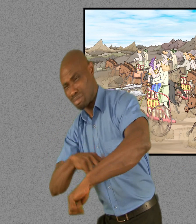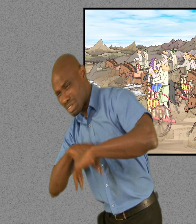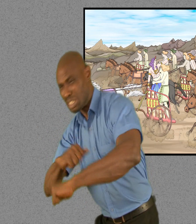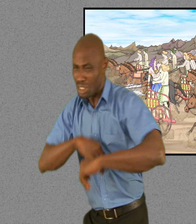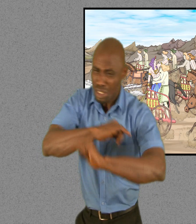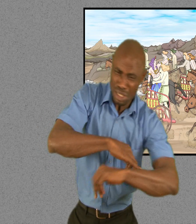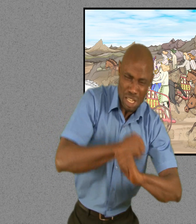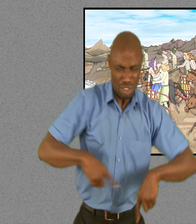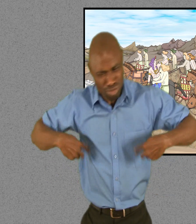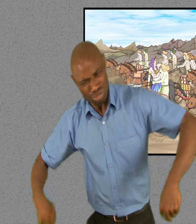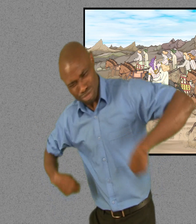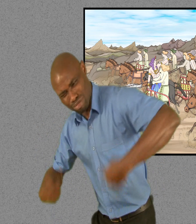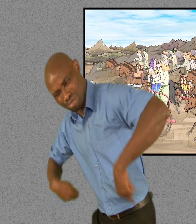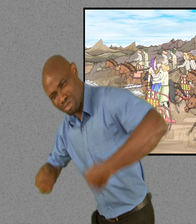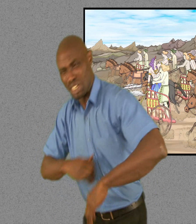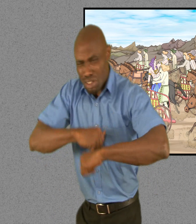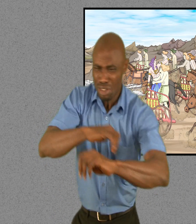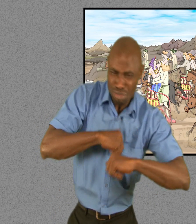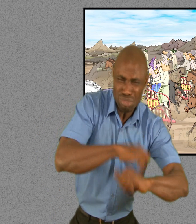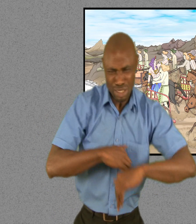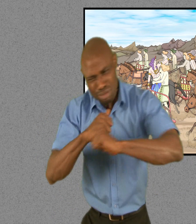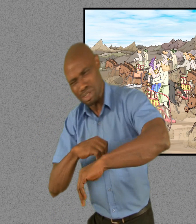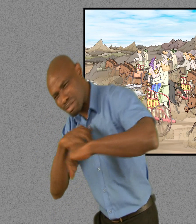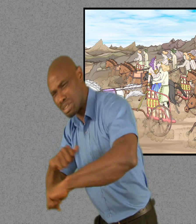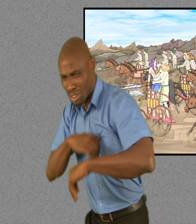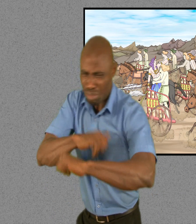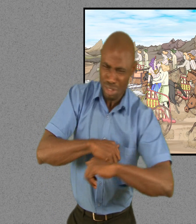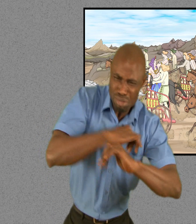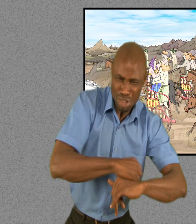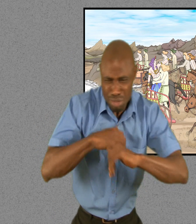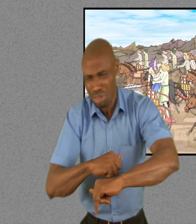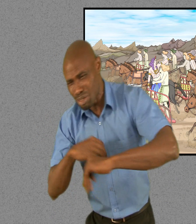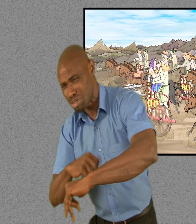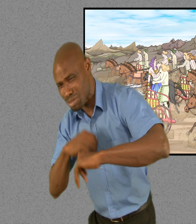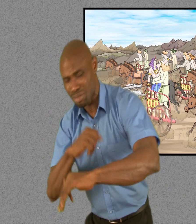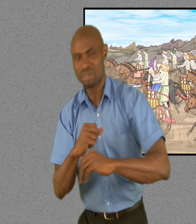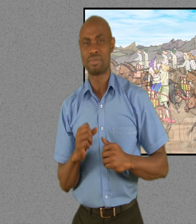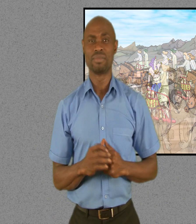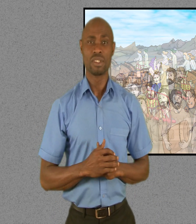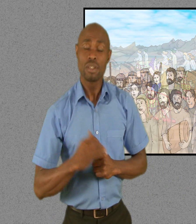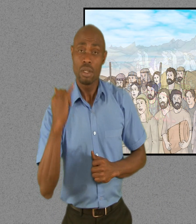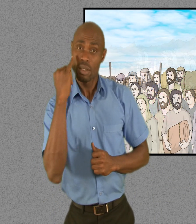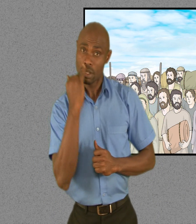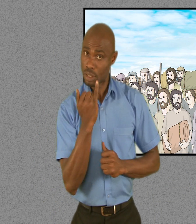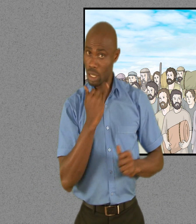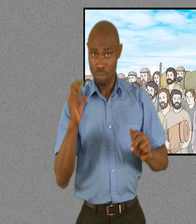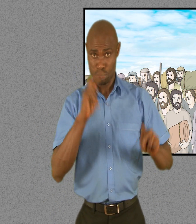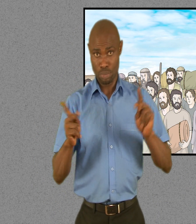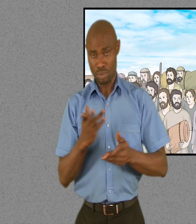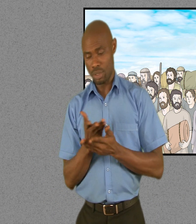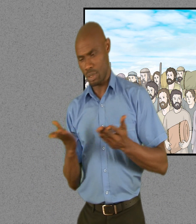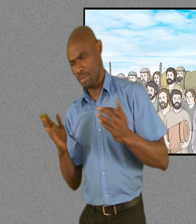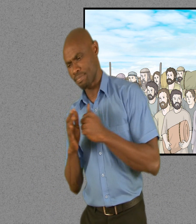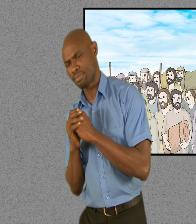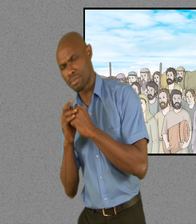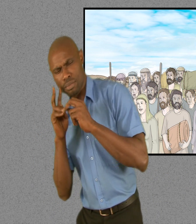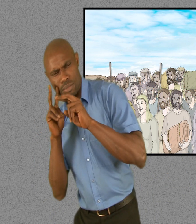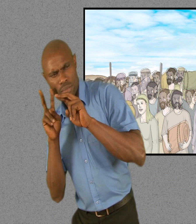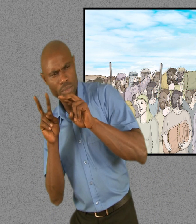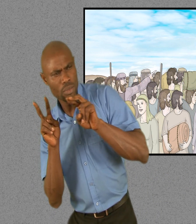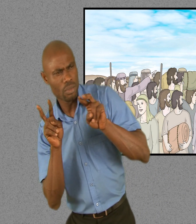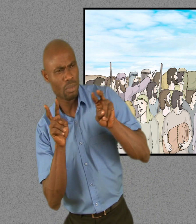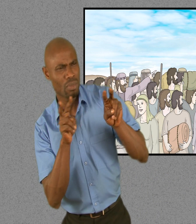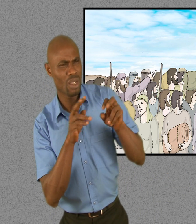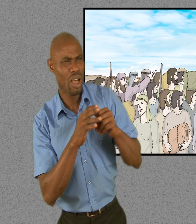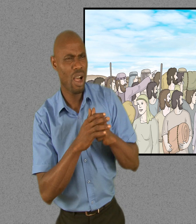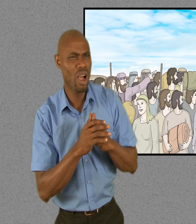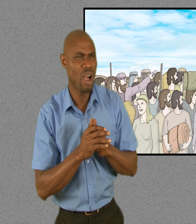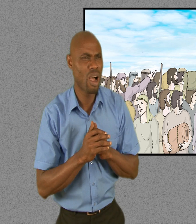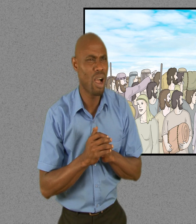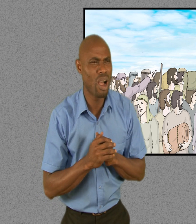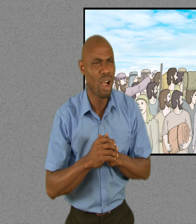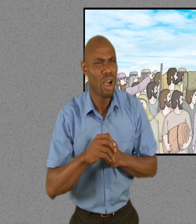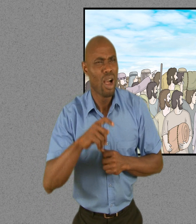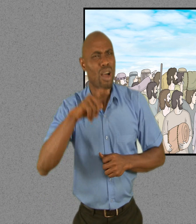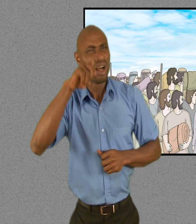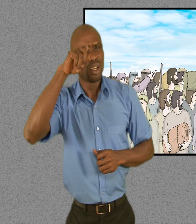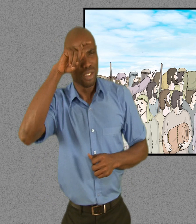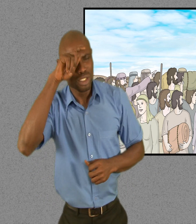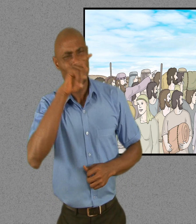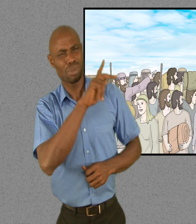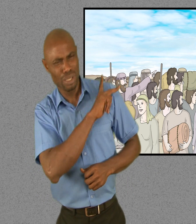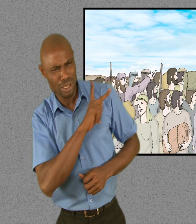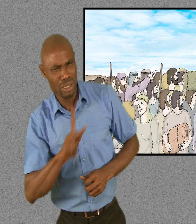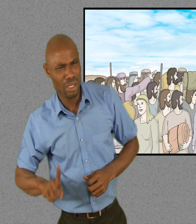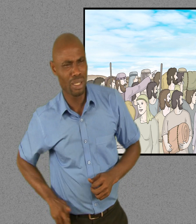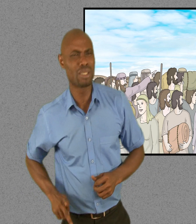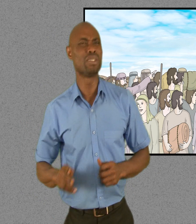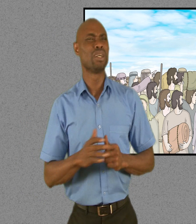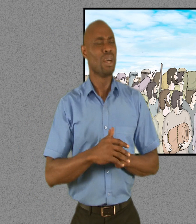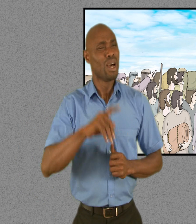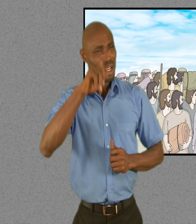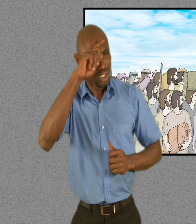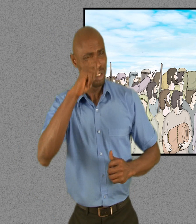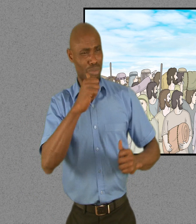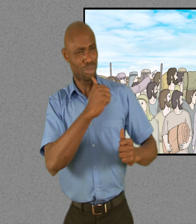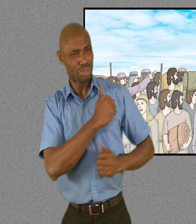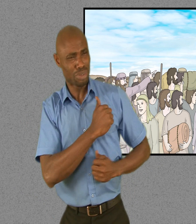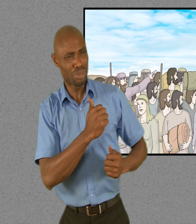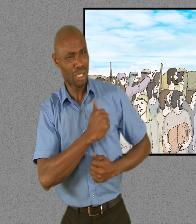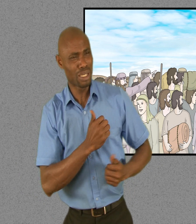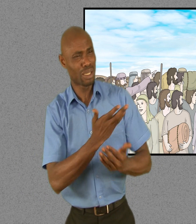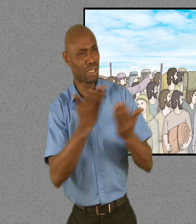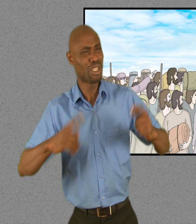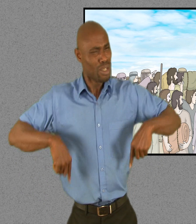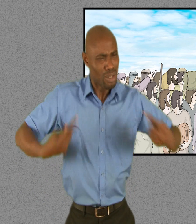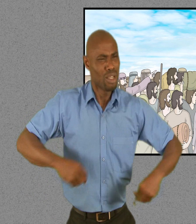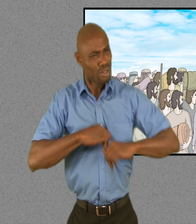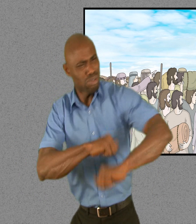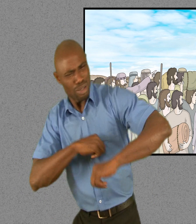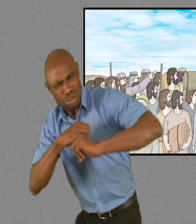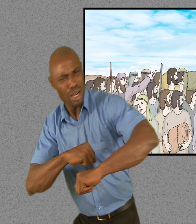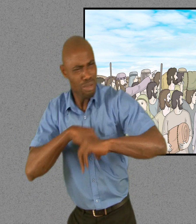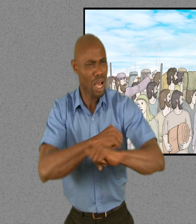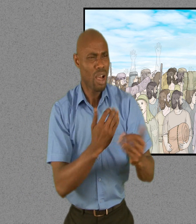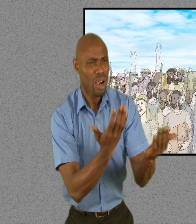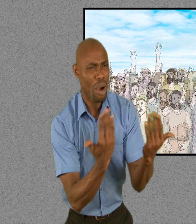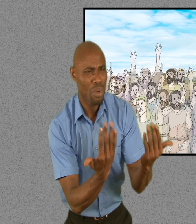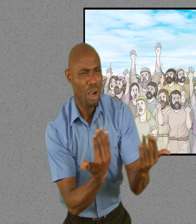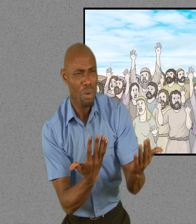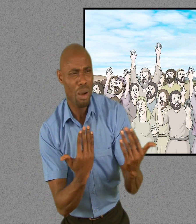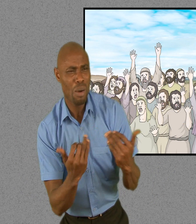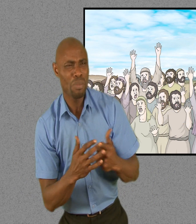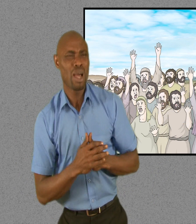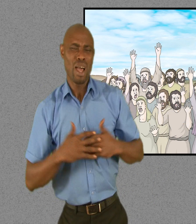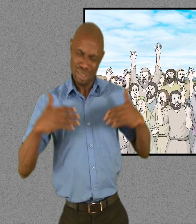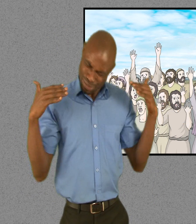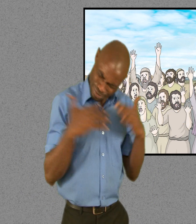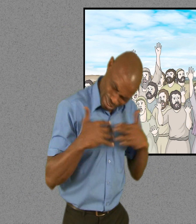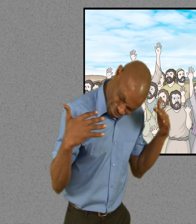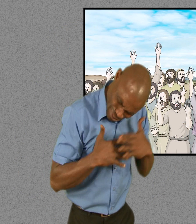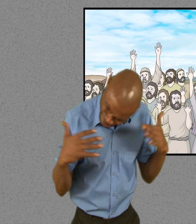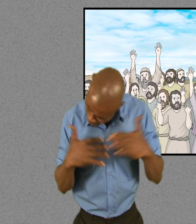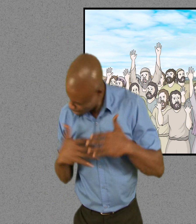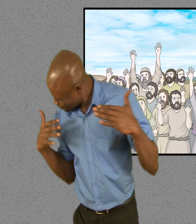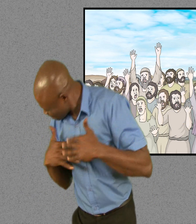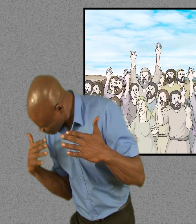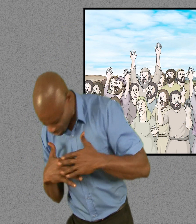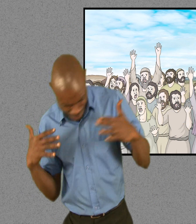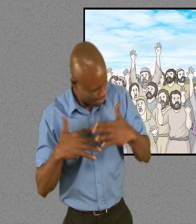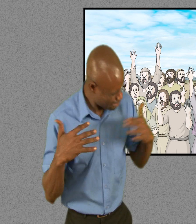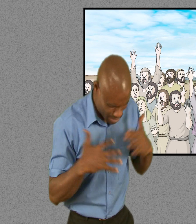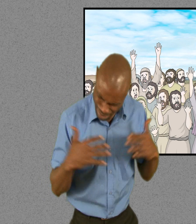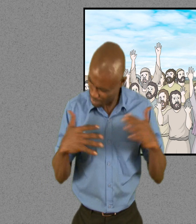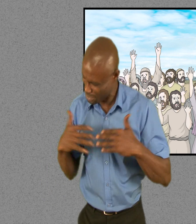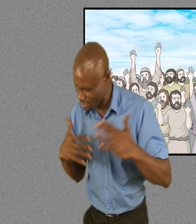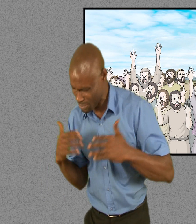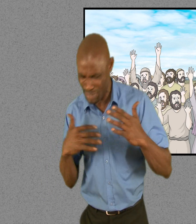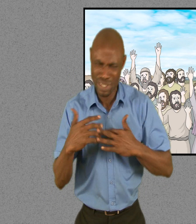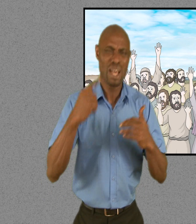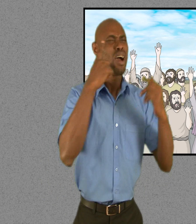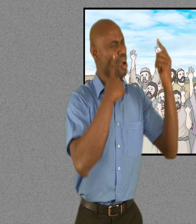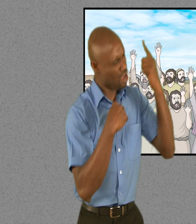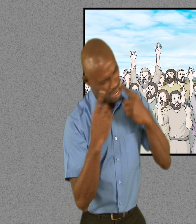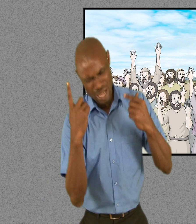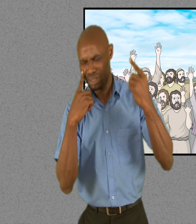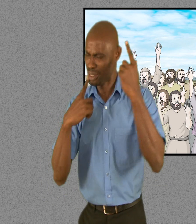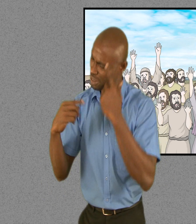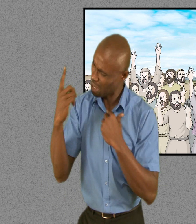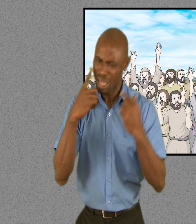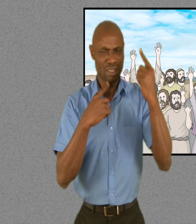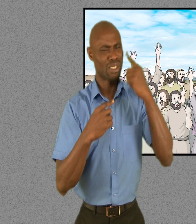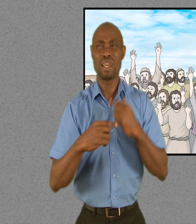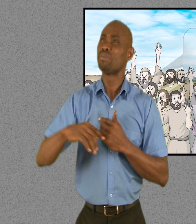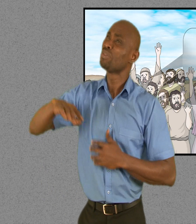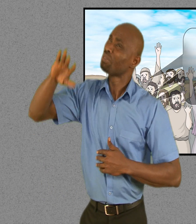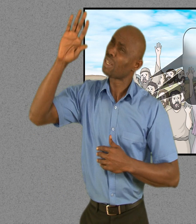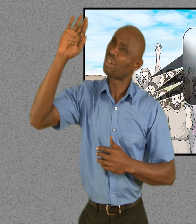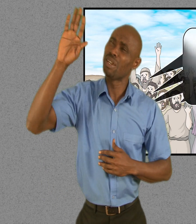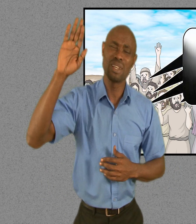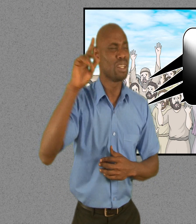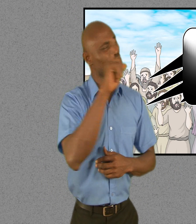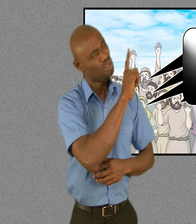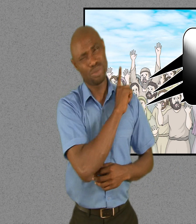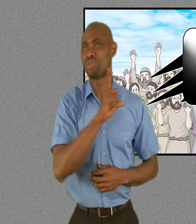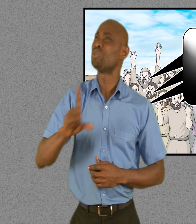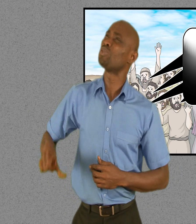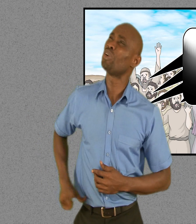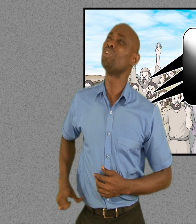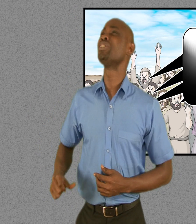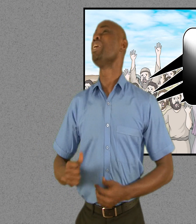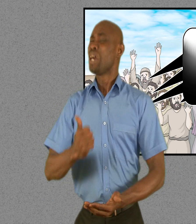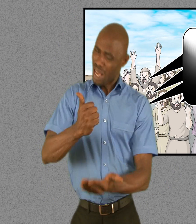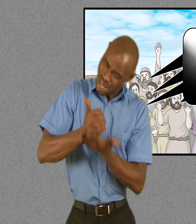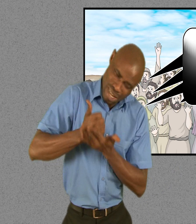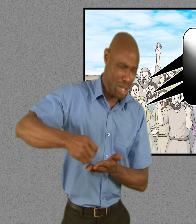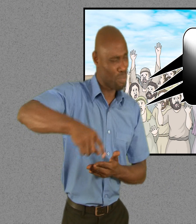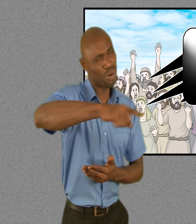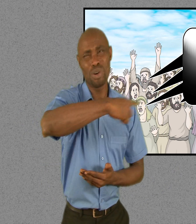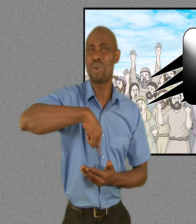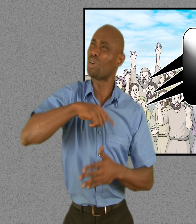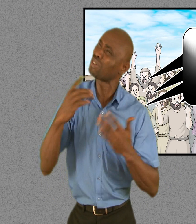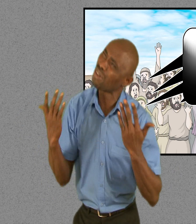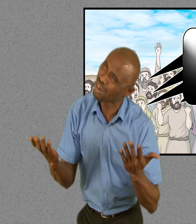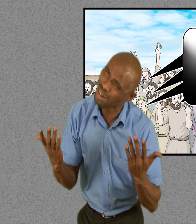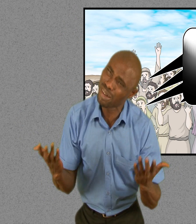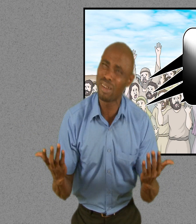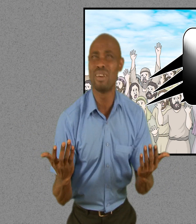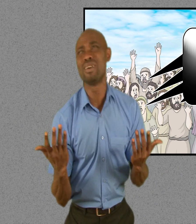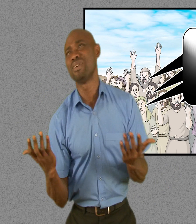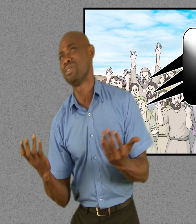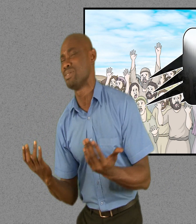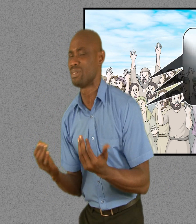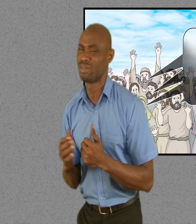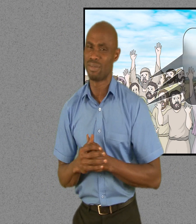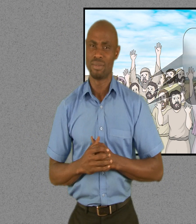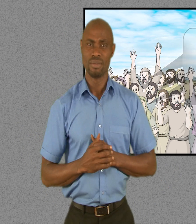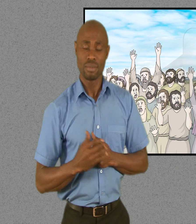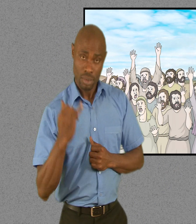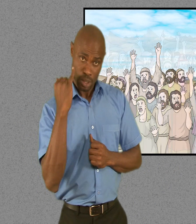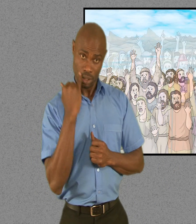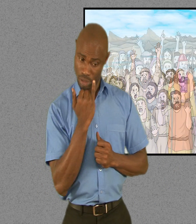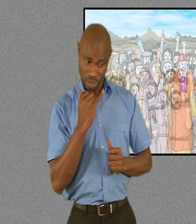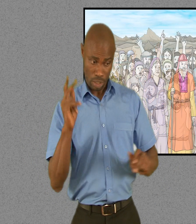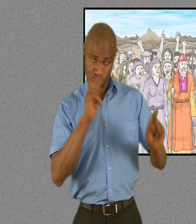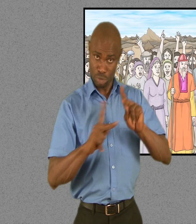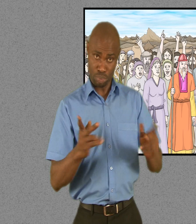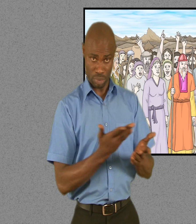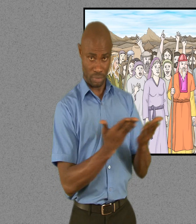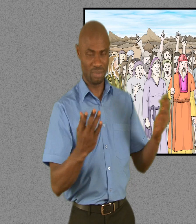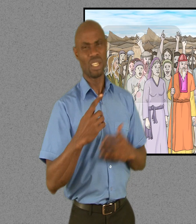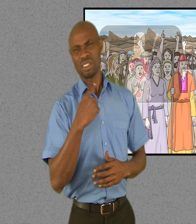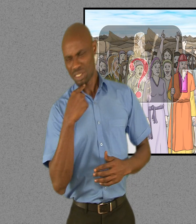As Pharaoh approached, the Israelites looked up and saw the Egyptians marching after them, and they were terrified and cried out to the LORD.